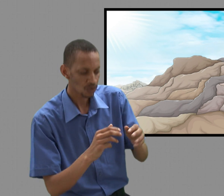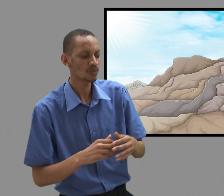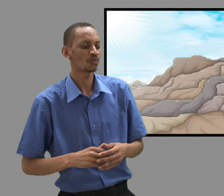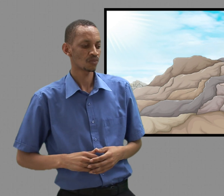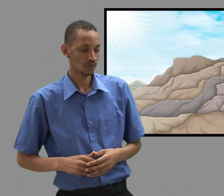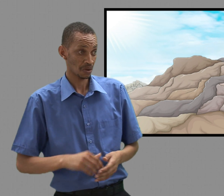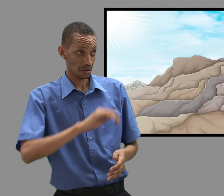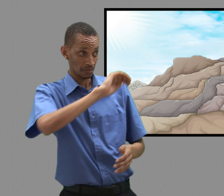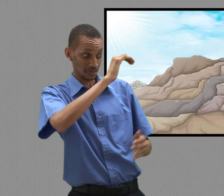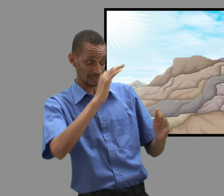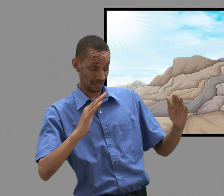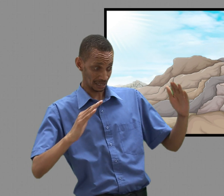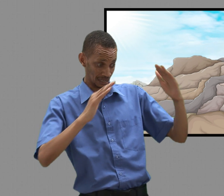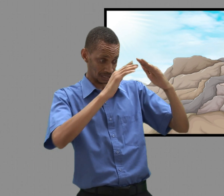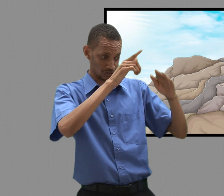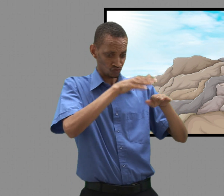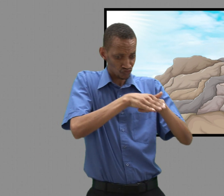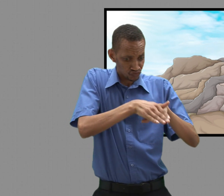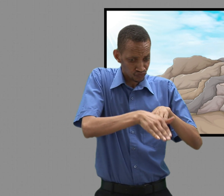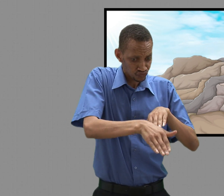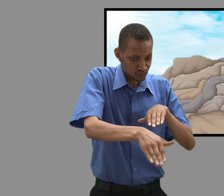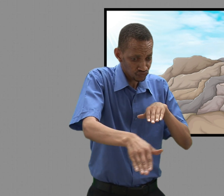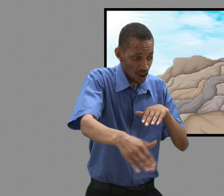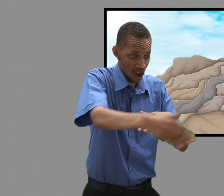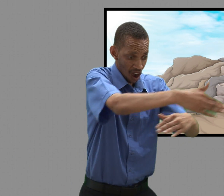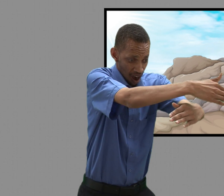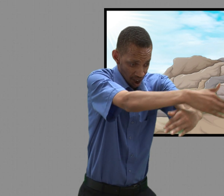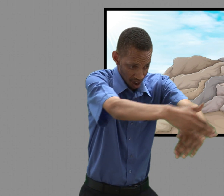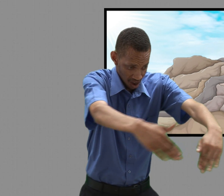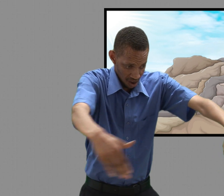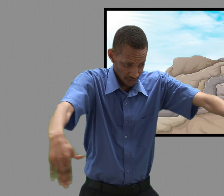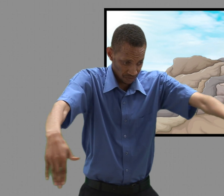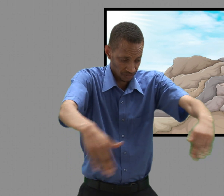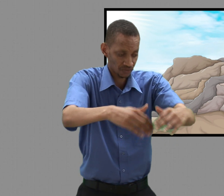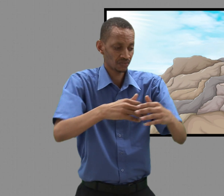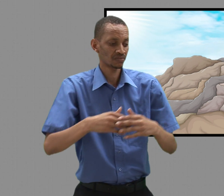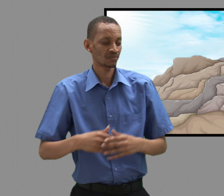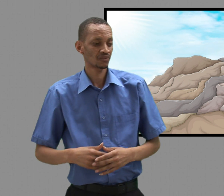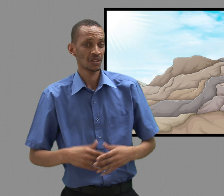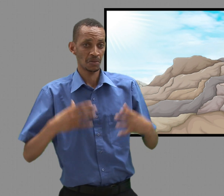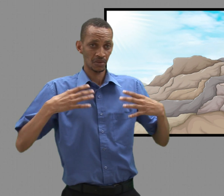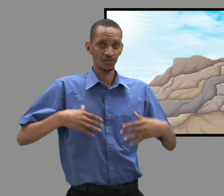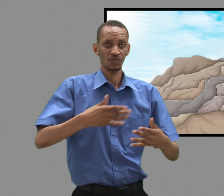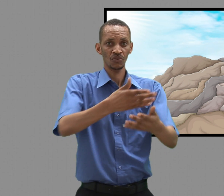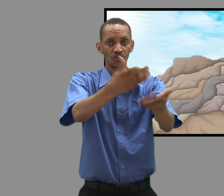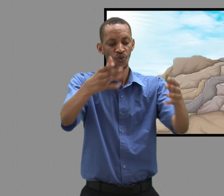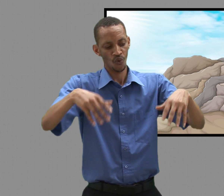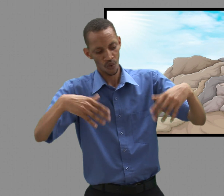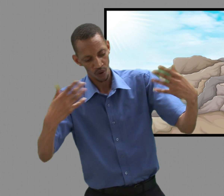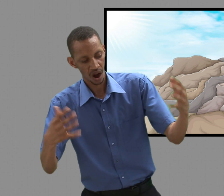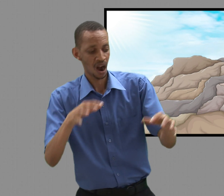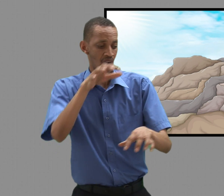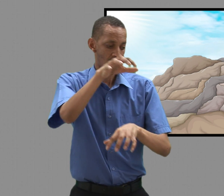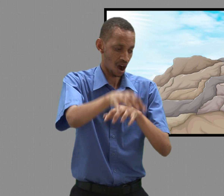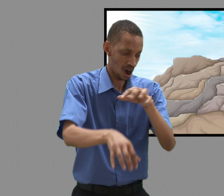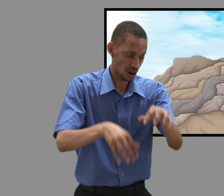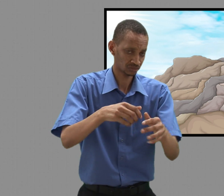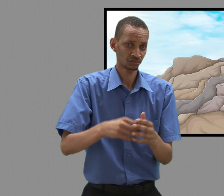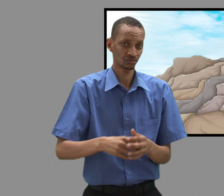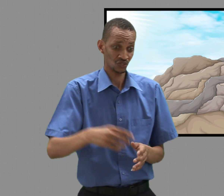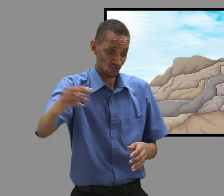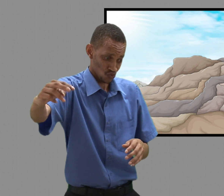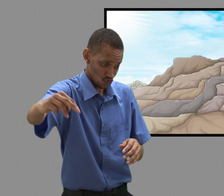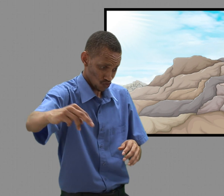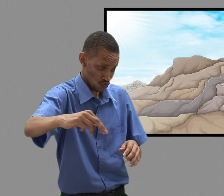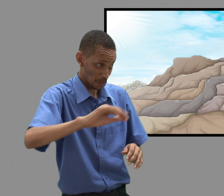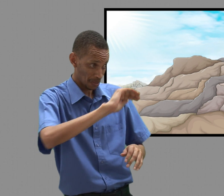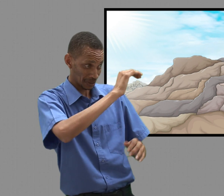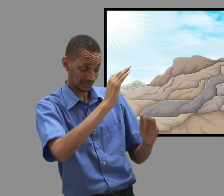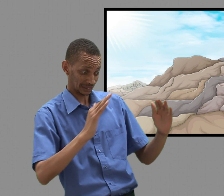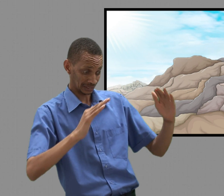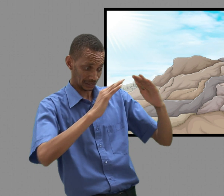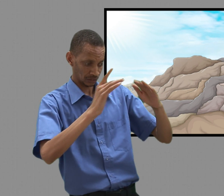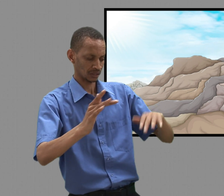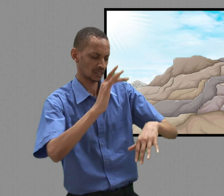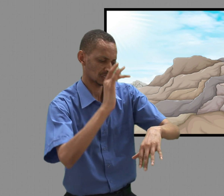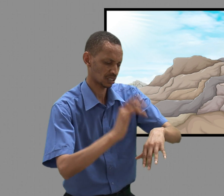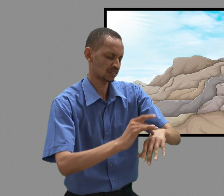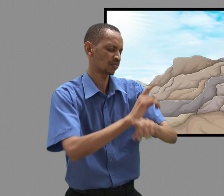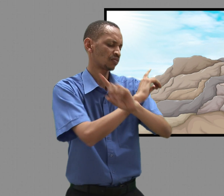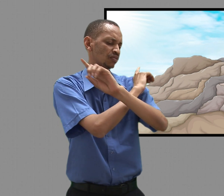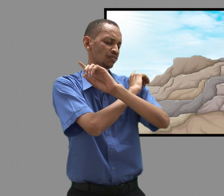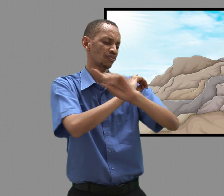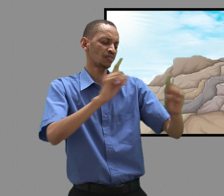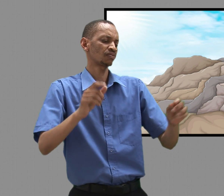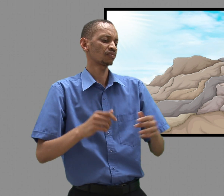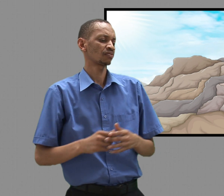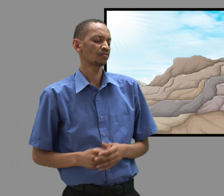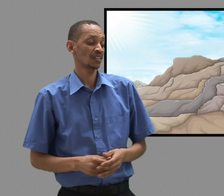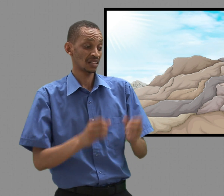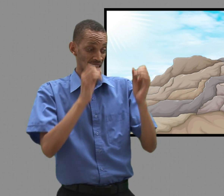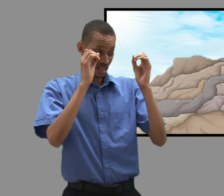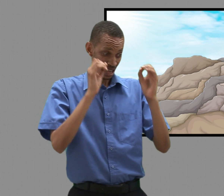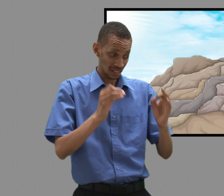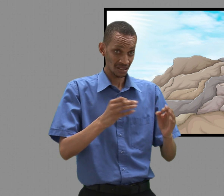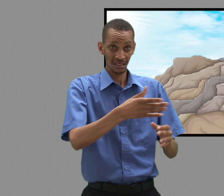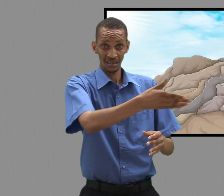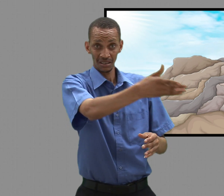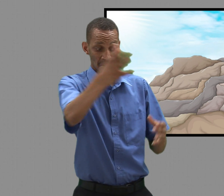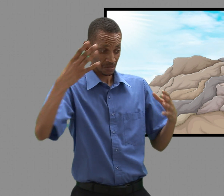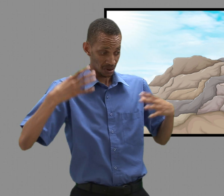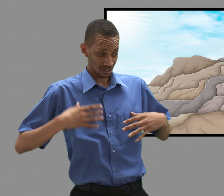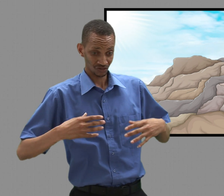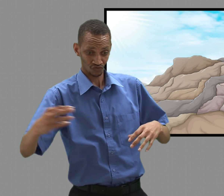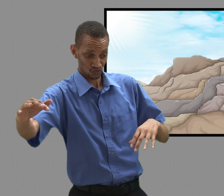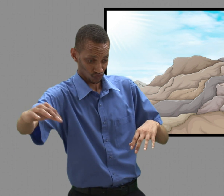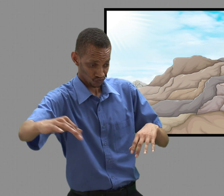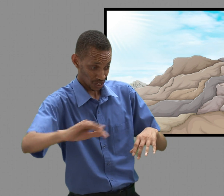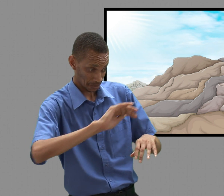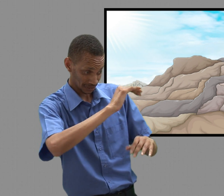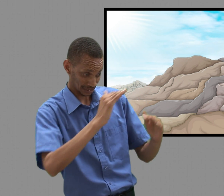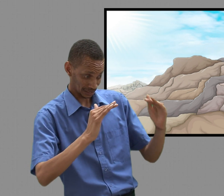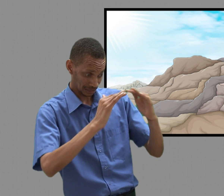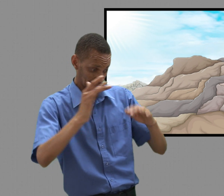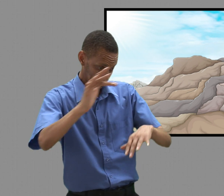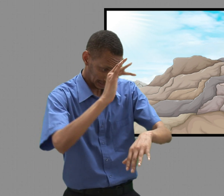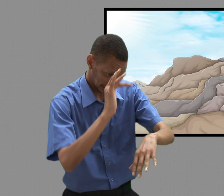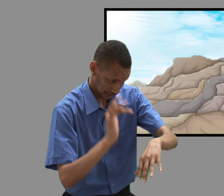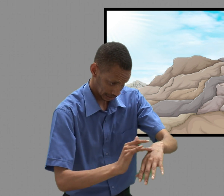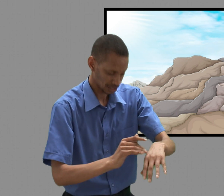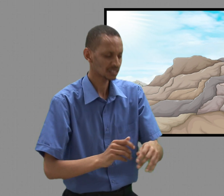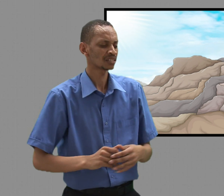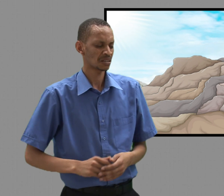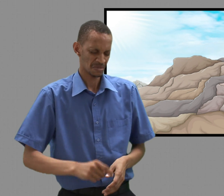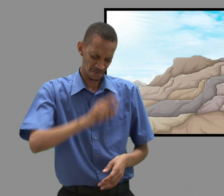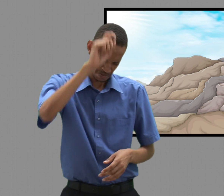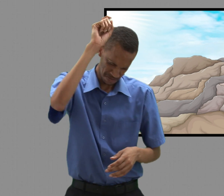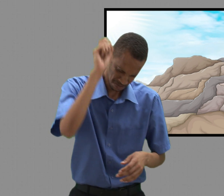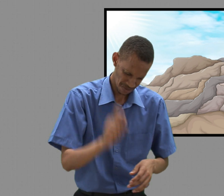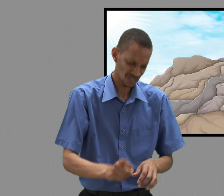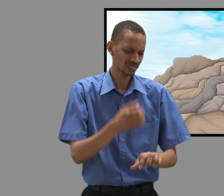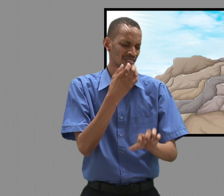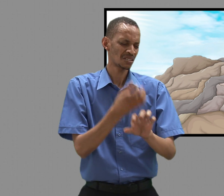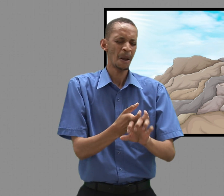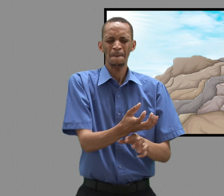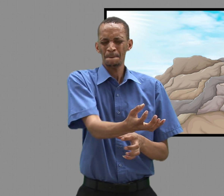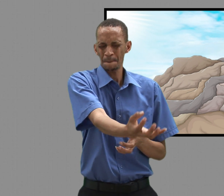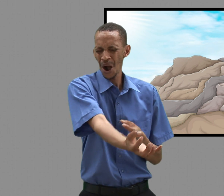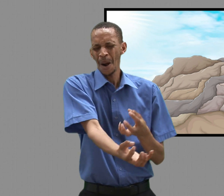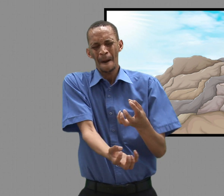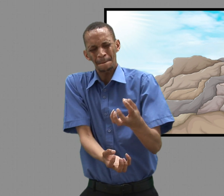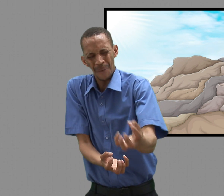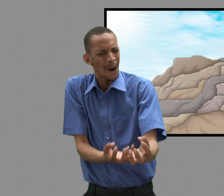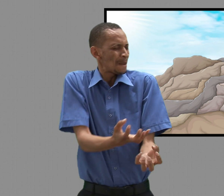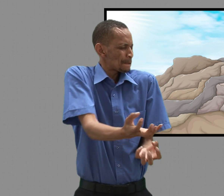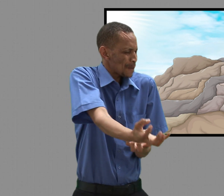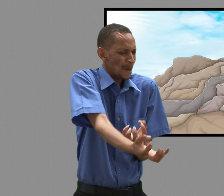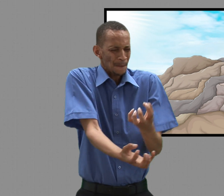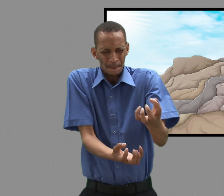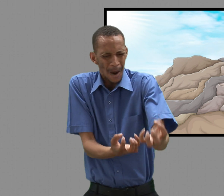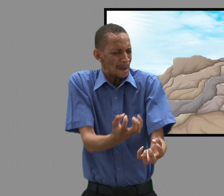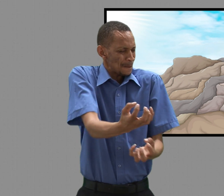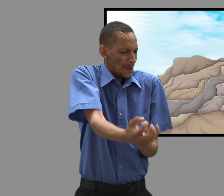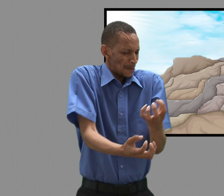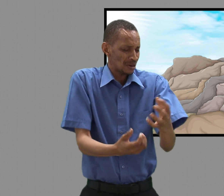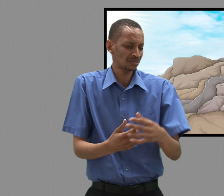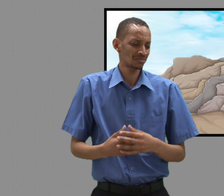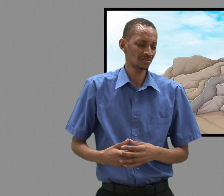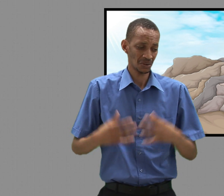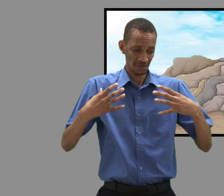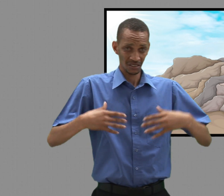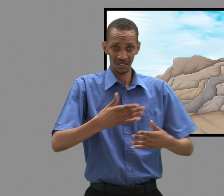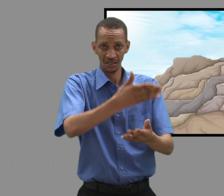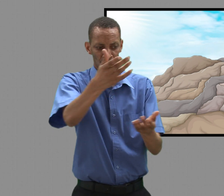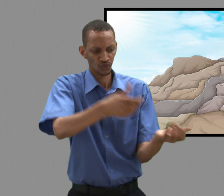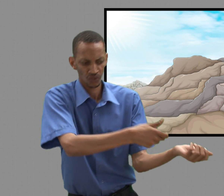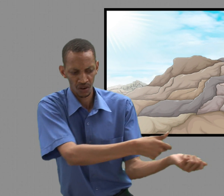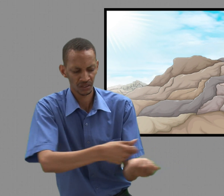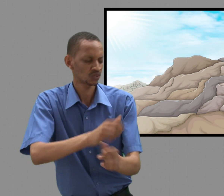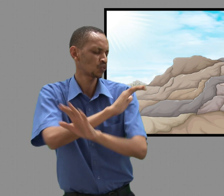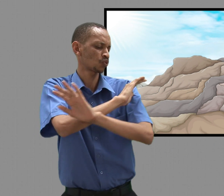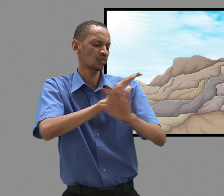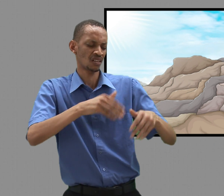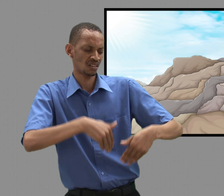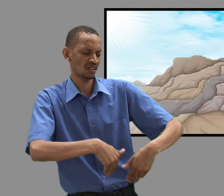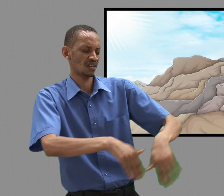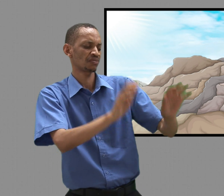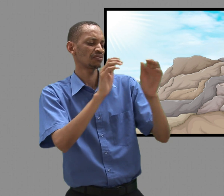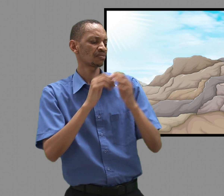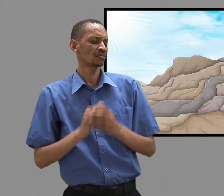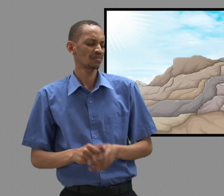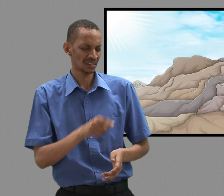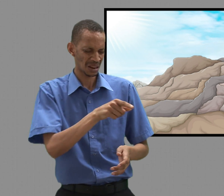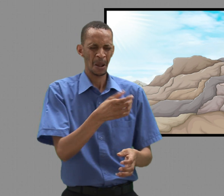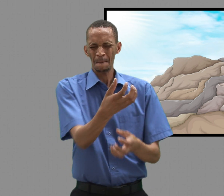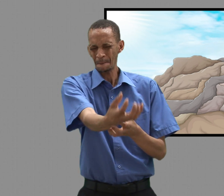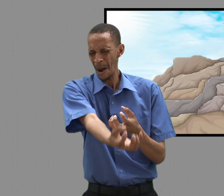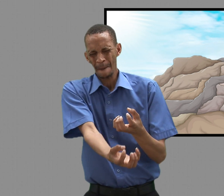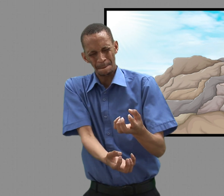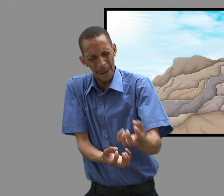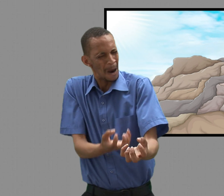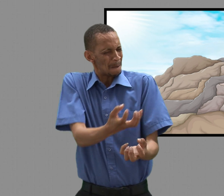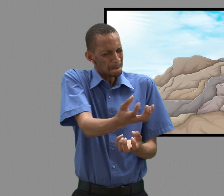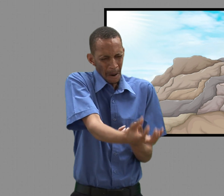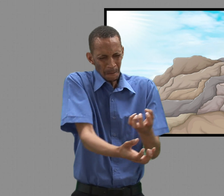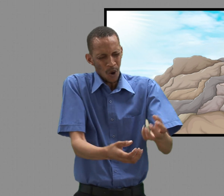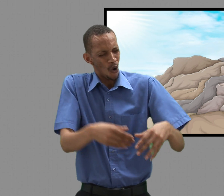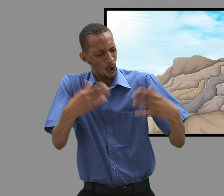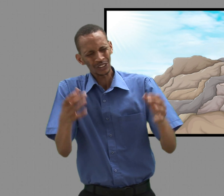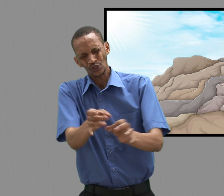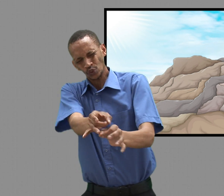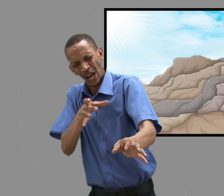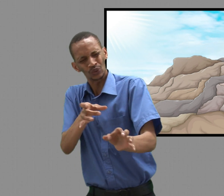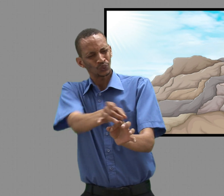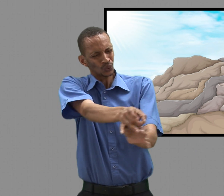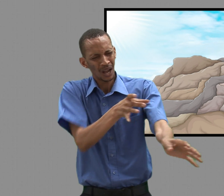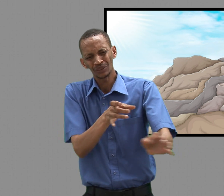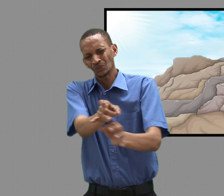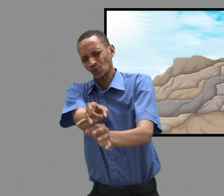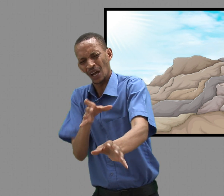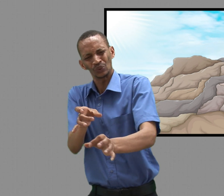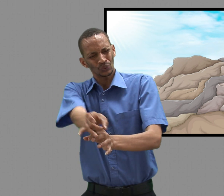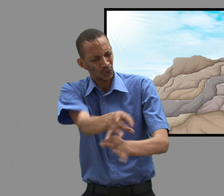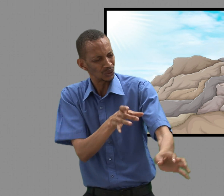And you are to set up a boundary for the people around the mountain and tell them, ‘Be careful not to go up on the mountain or touch its base. Whoever touches the mountain shall surely be put to death.